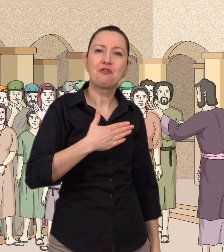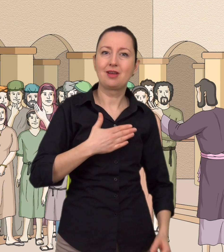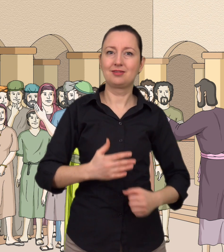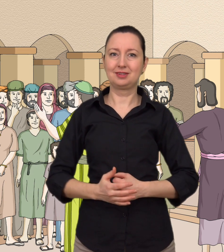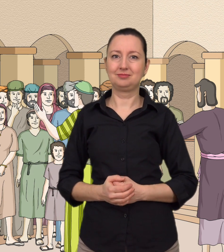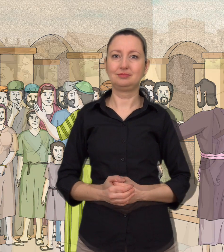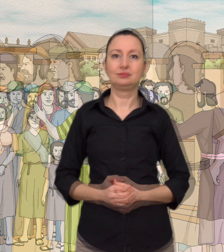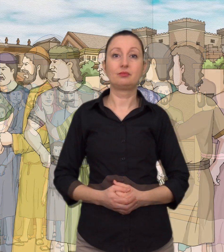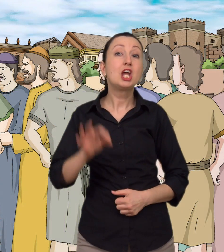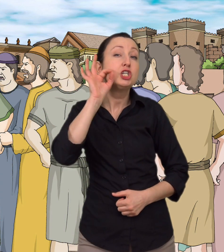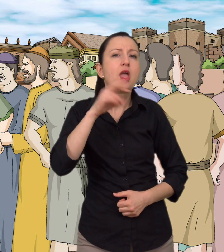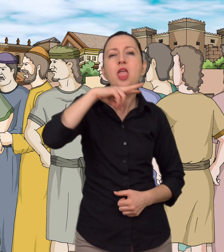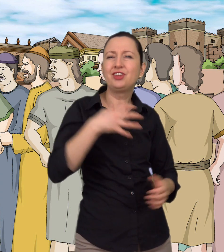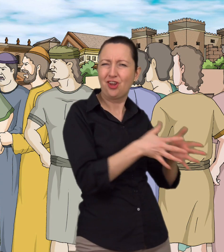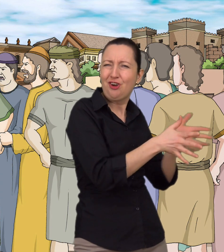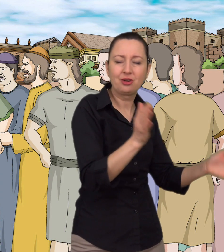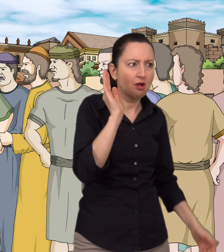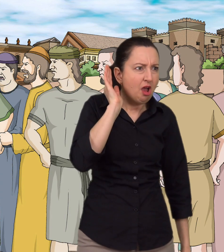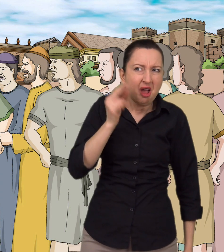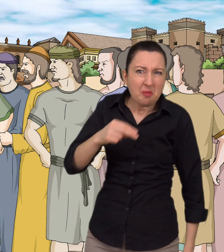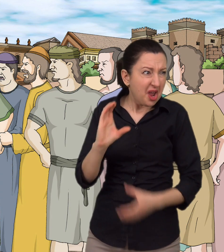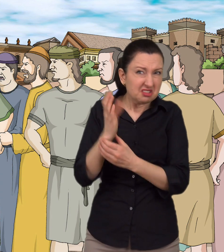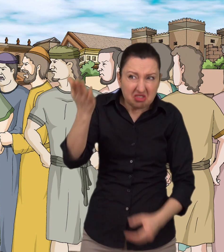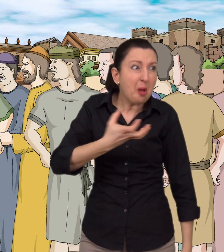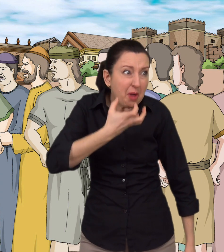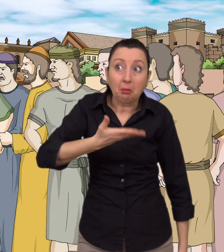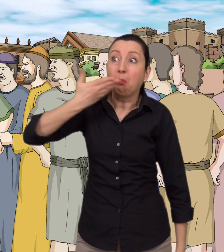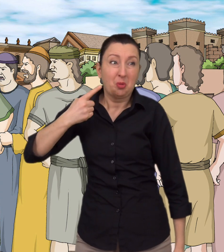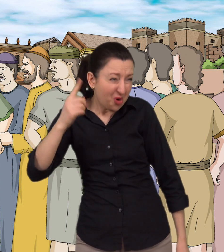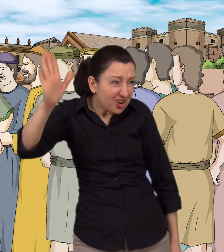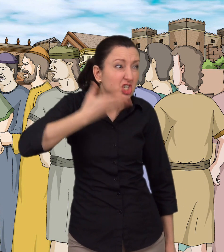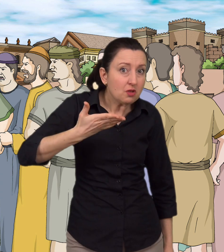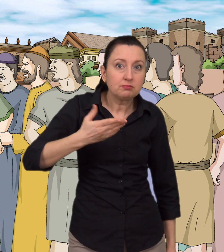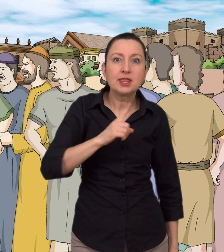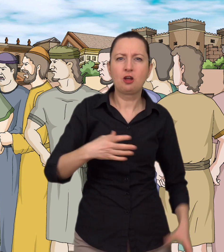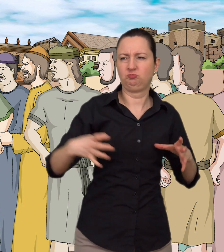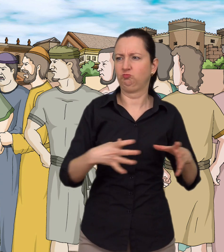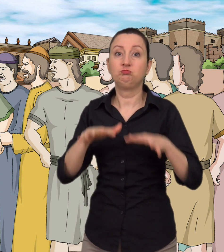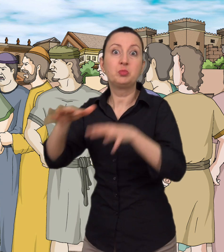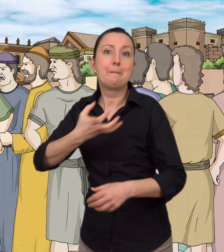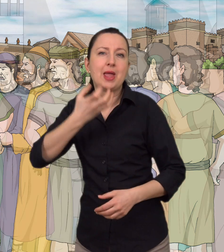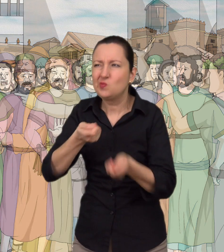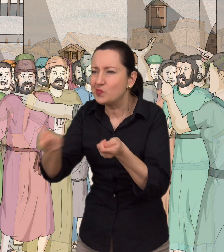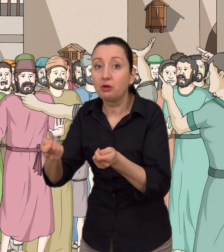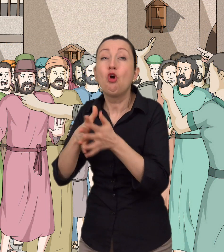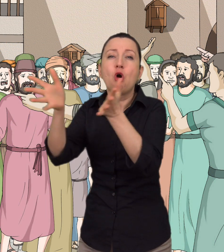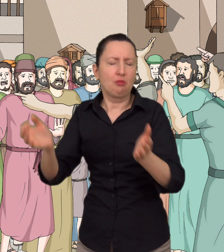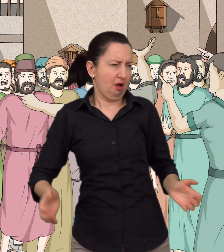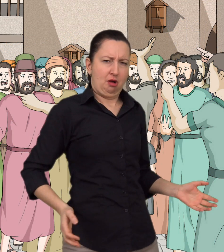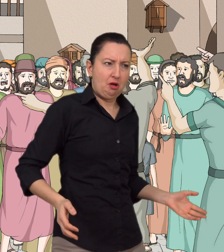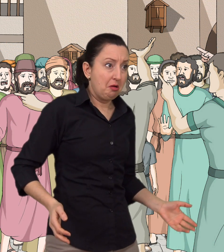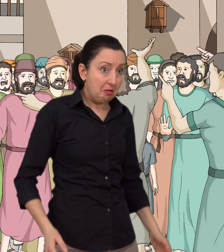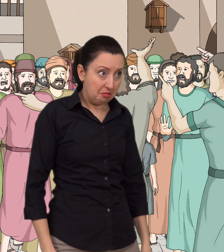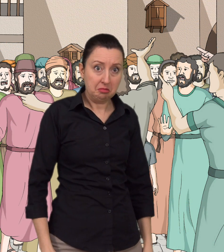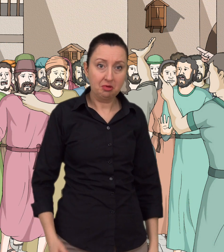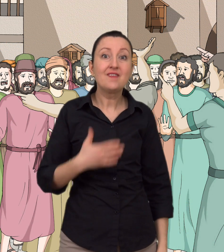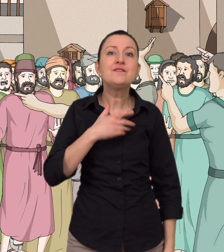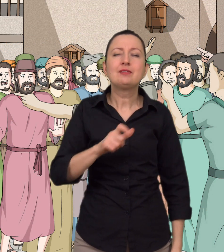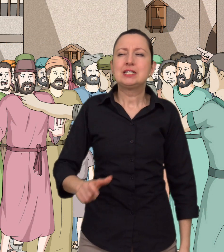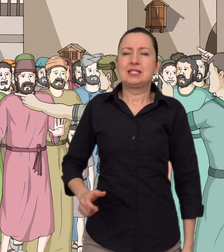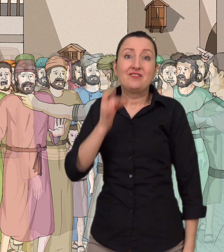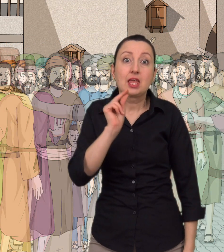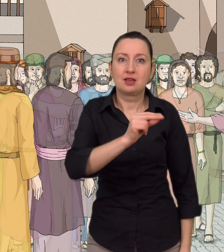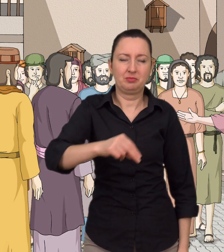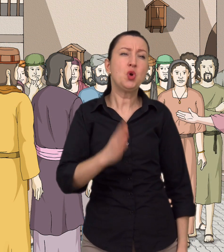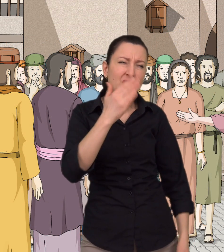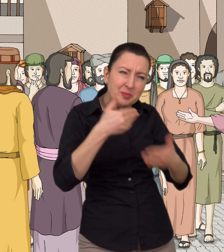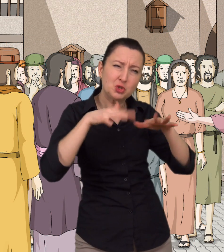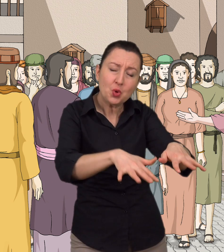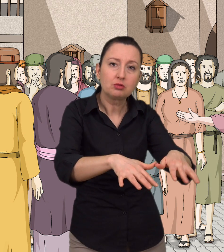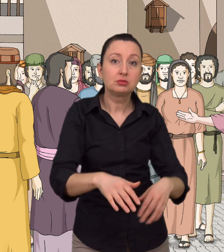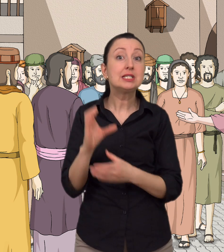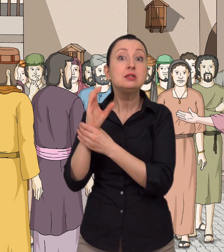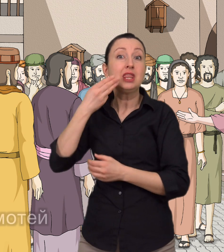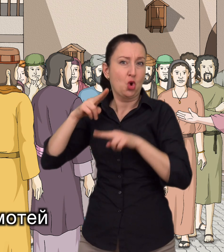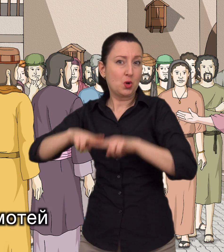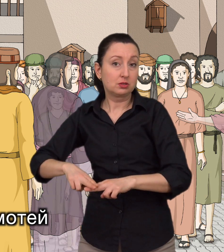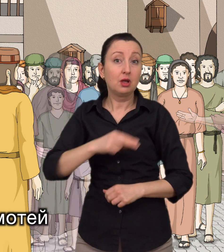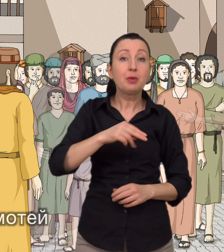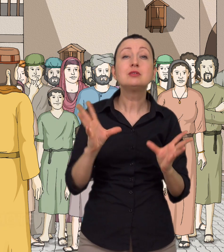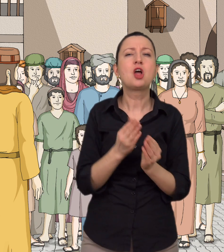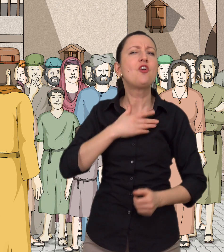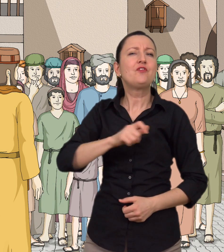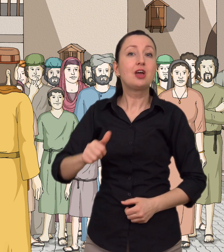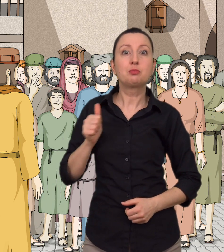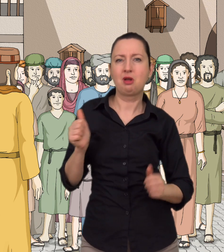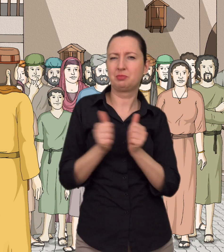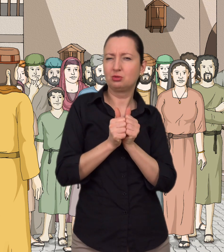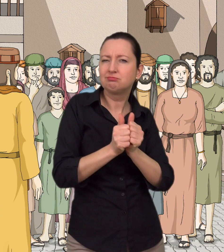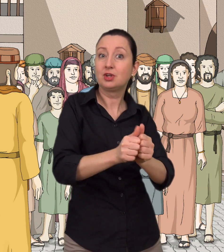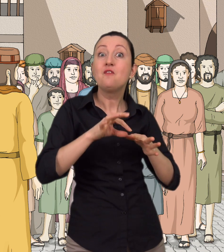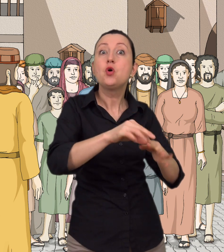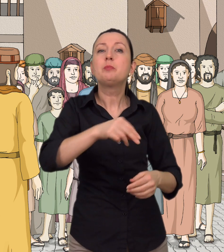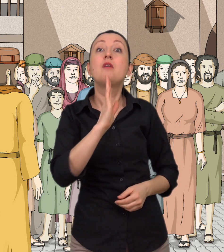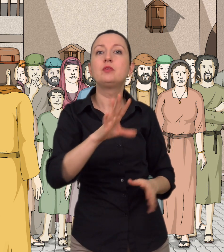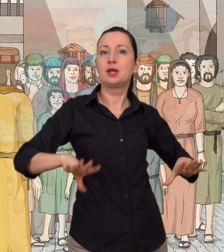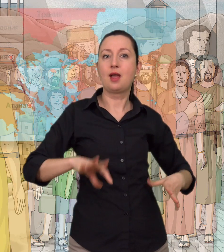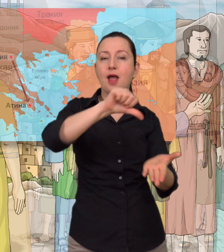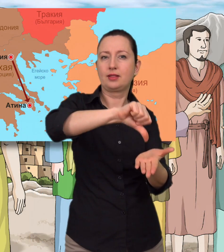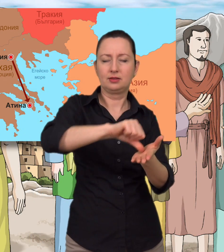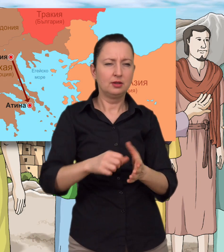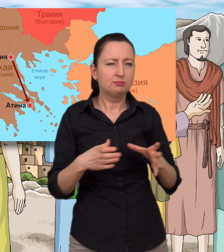But when the Jews from Thessalonica learned that Paul was also proclaiming the word of God in Berea, they went there themselves to incite and agitate the crowds. The brothers immediately sent Paul to the coast, but Silas and Timothy remained in Berea.